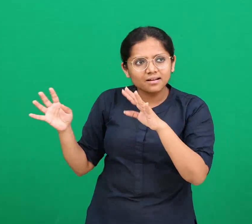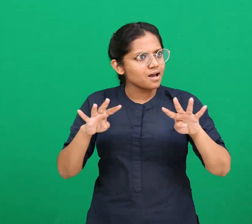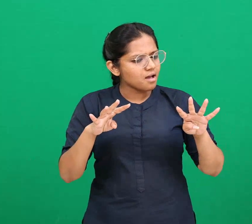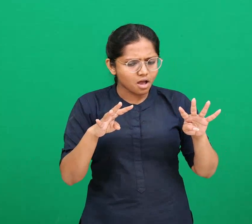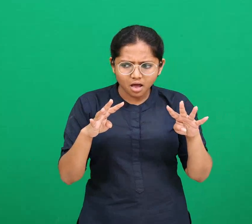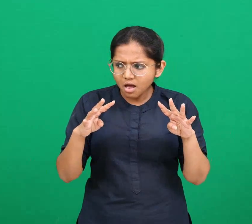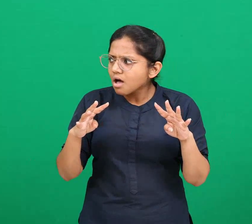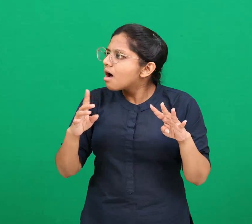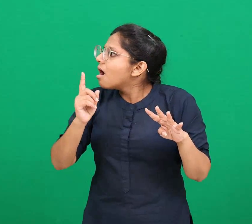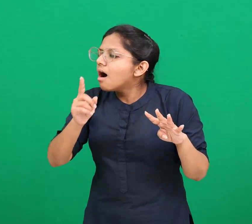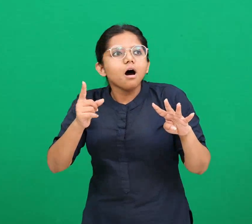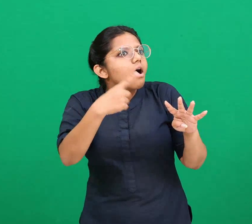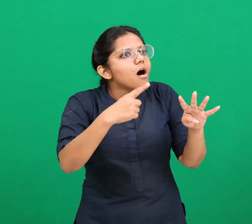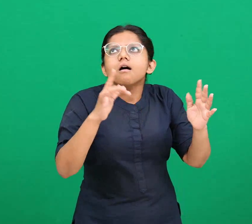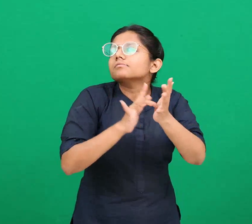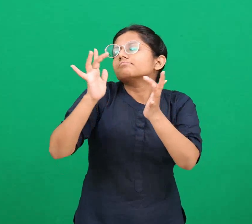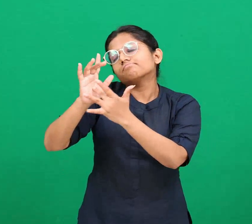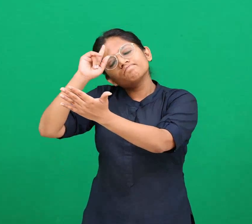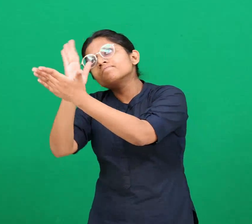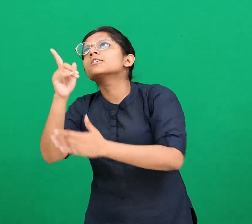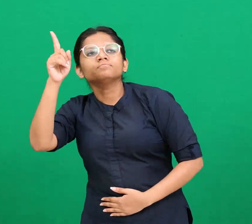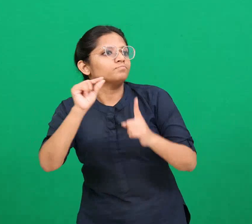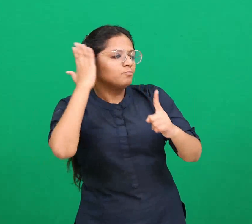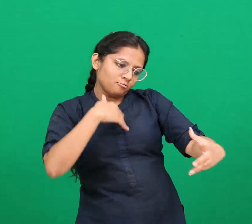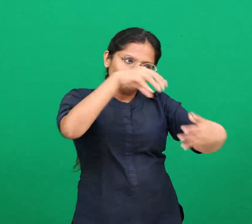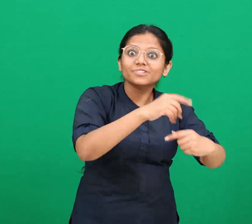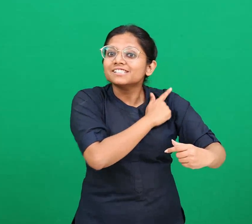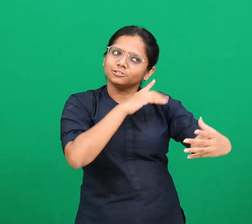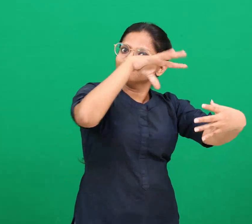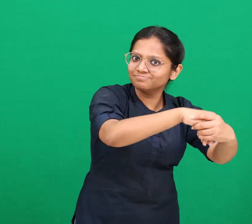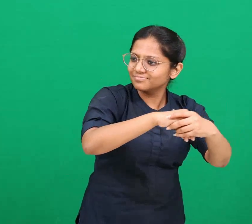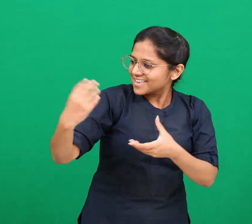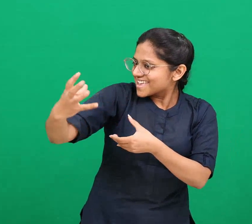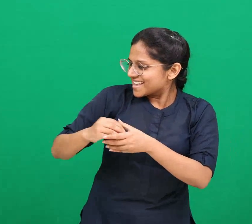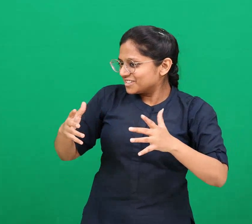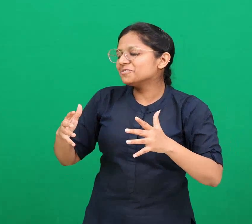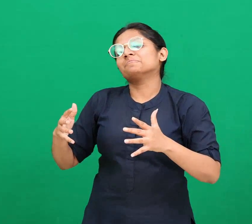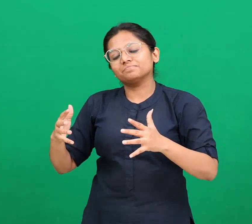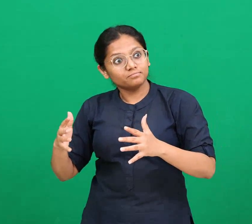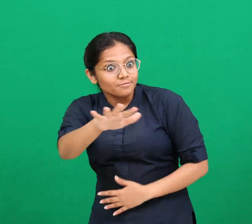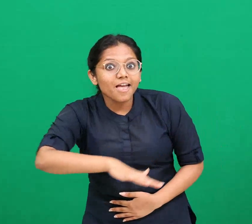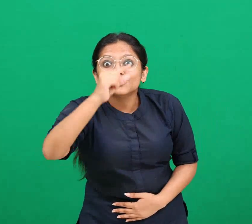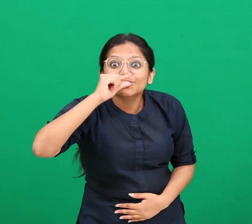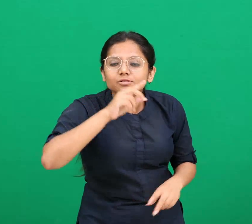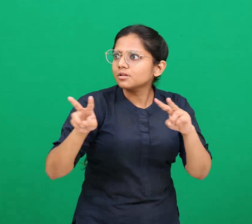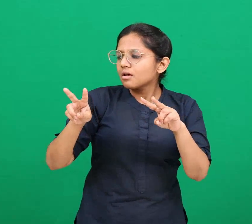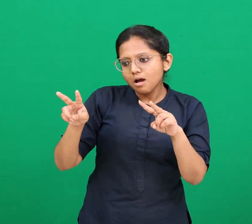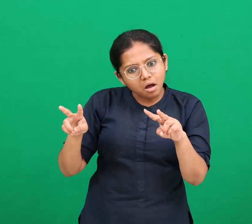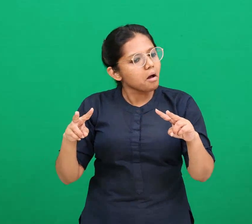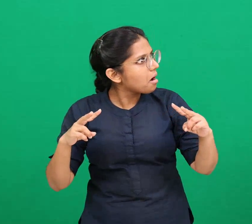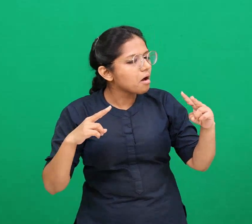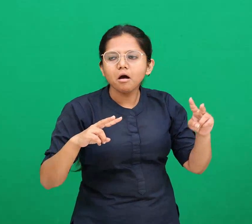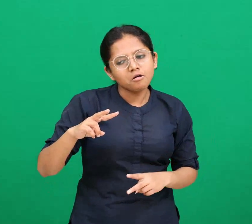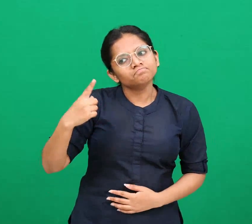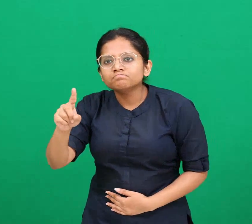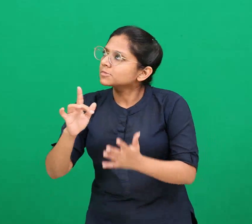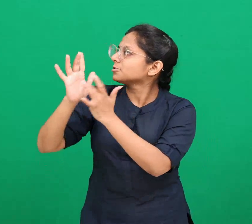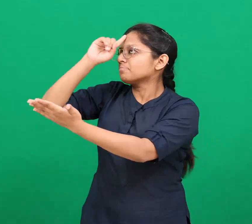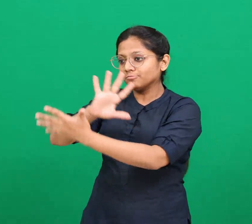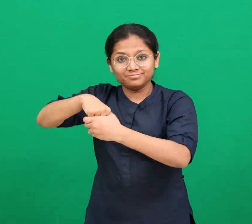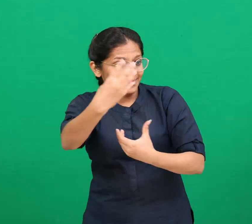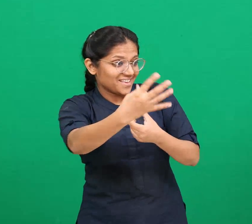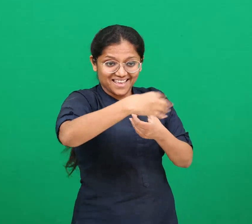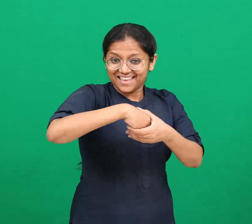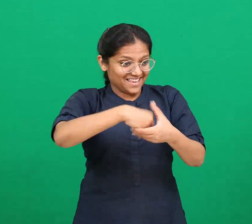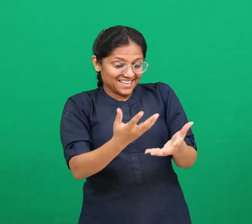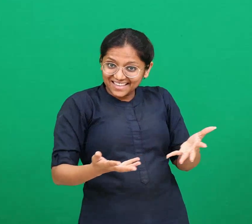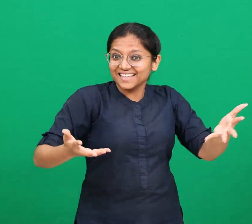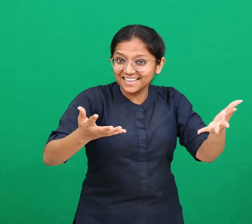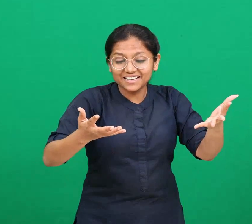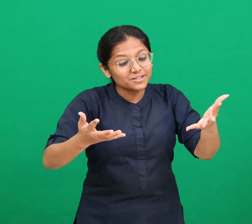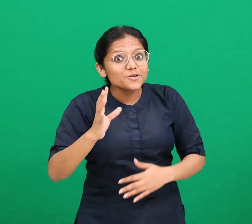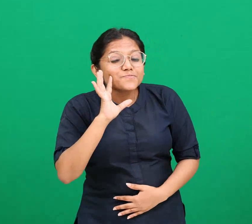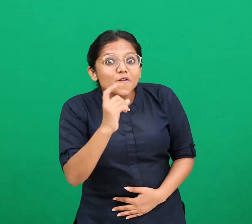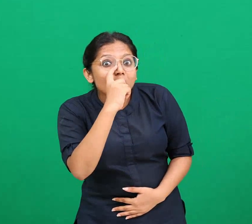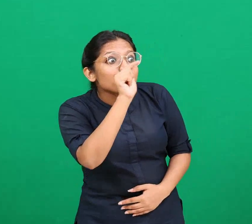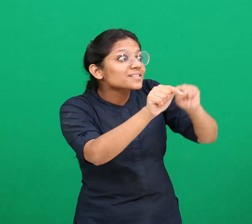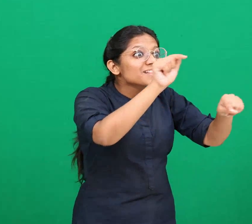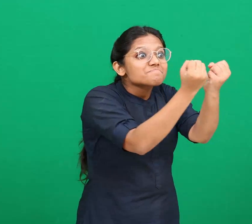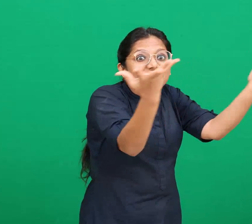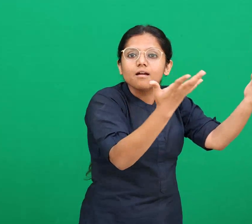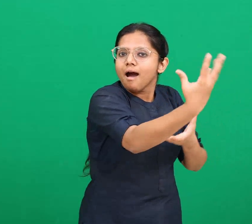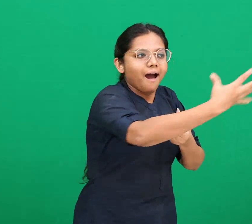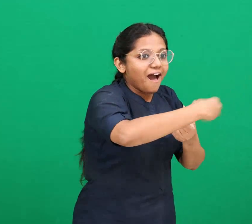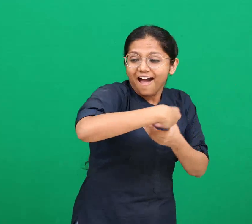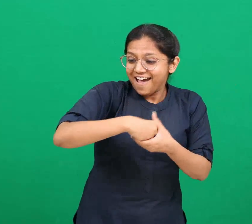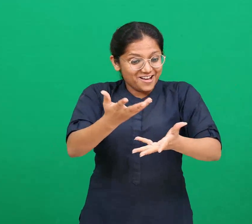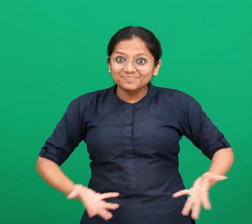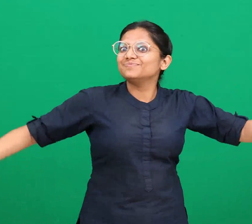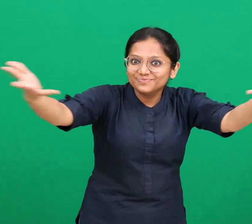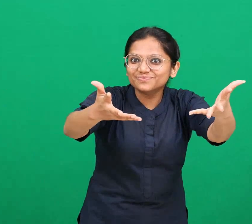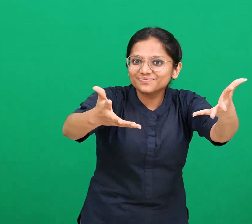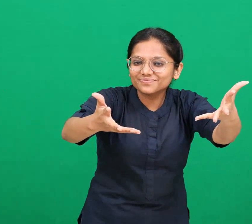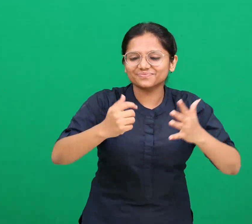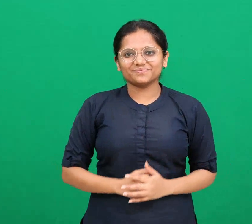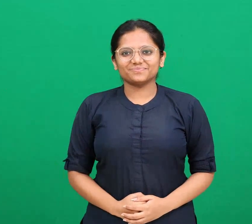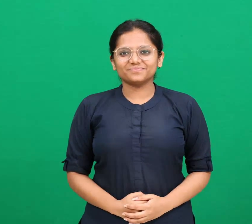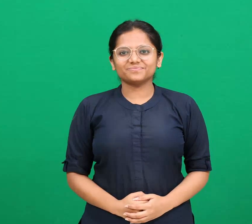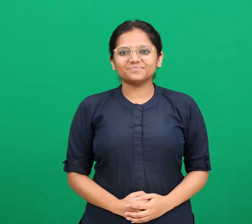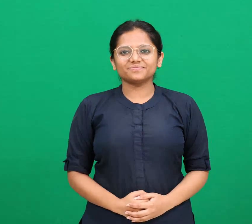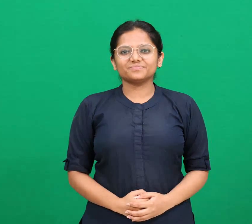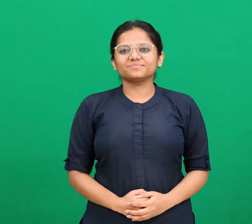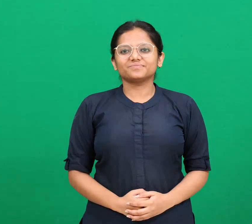Some of the Jews were persuaded and joined Paul and Silas, along with a large number of God-fearing Greeks and quite a few leading women.